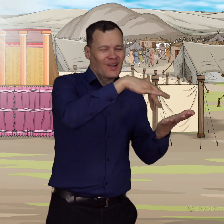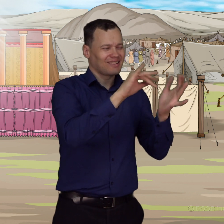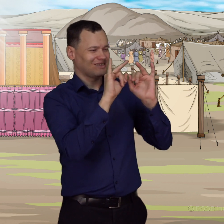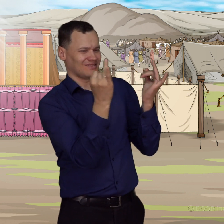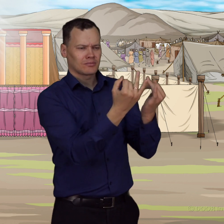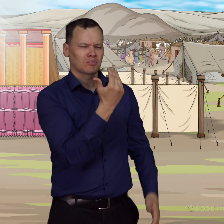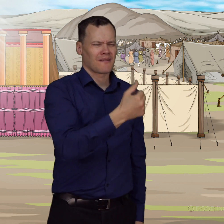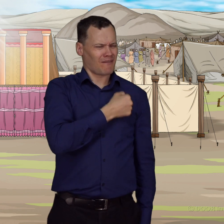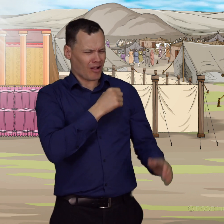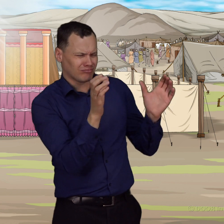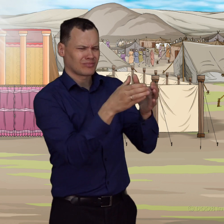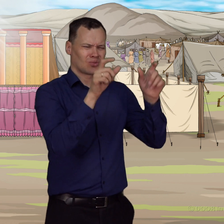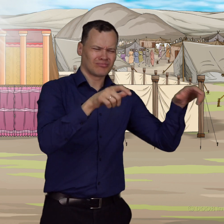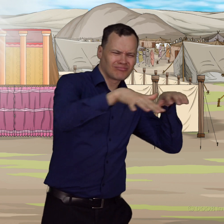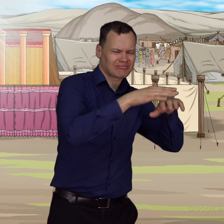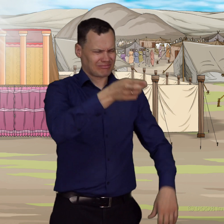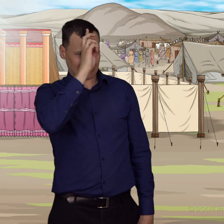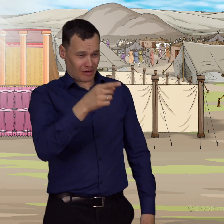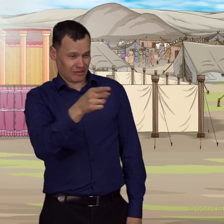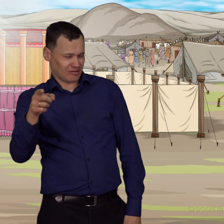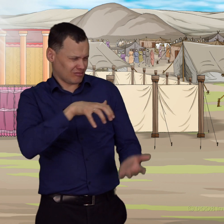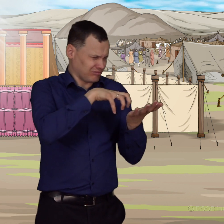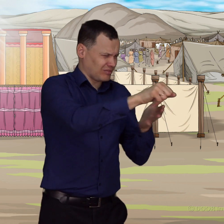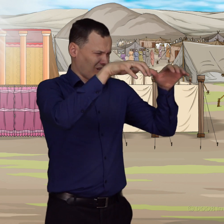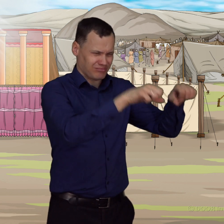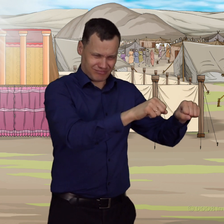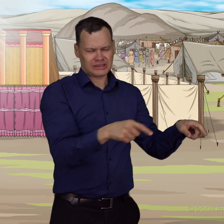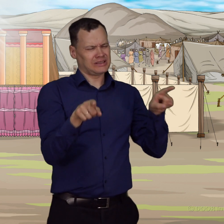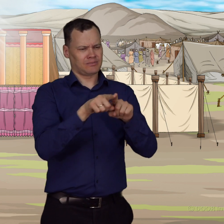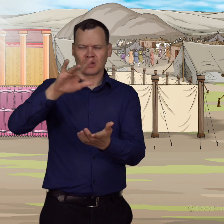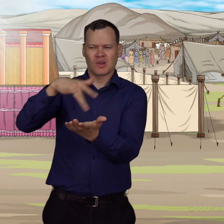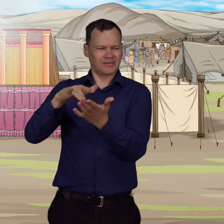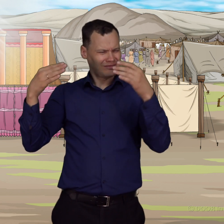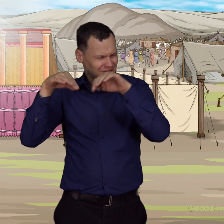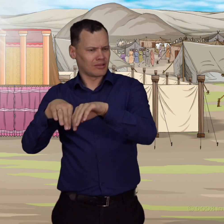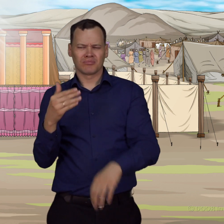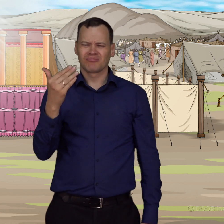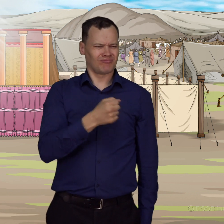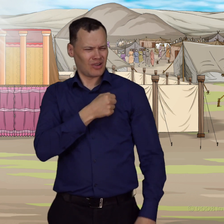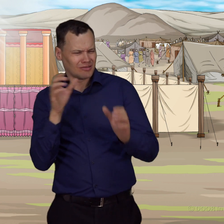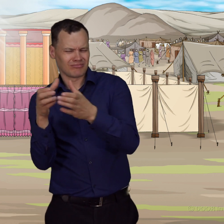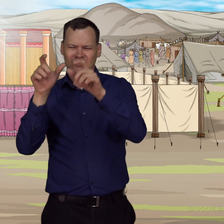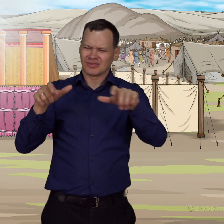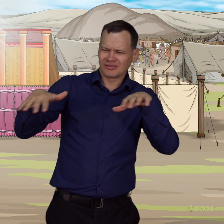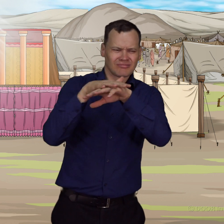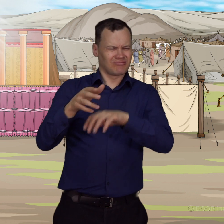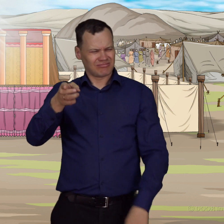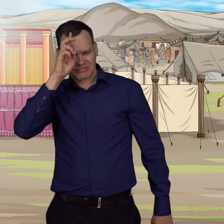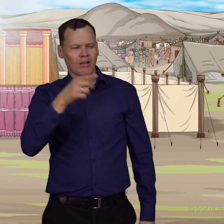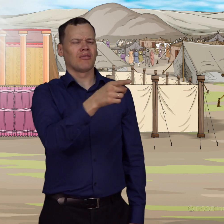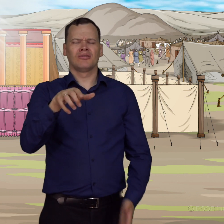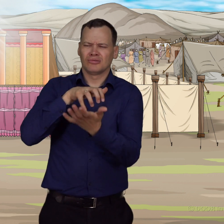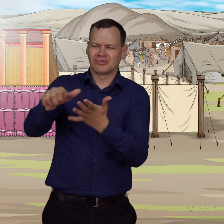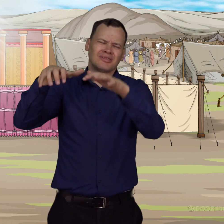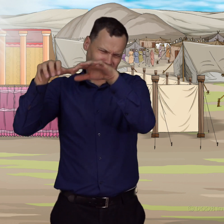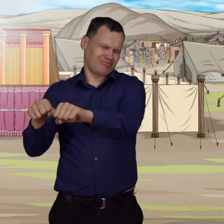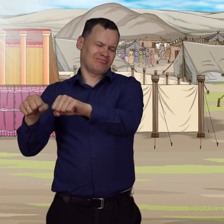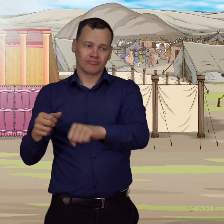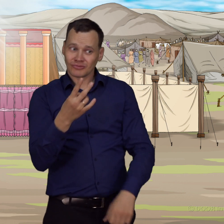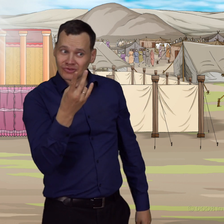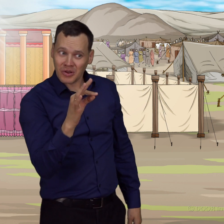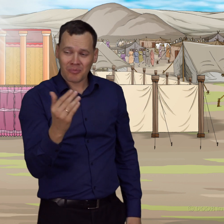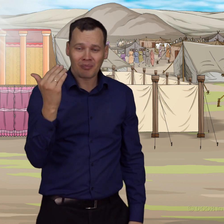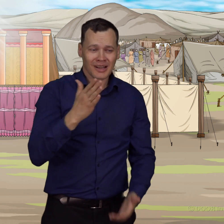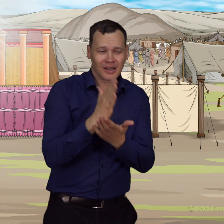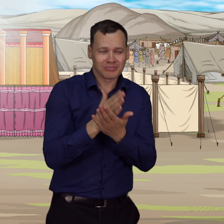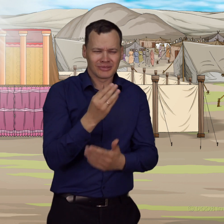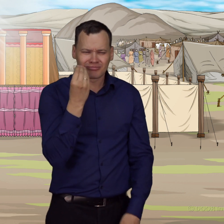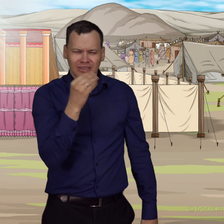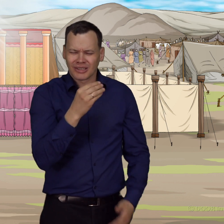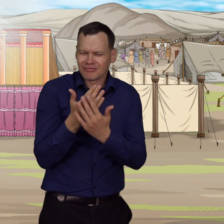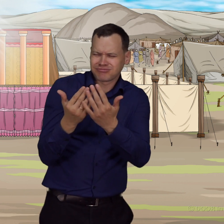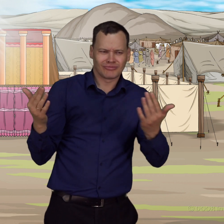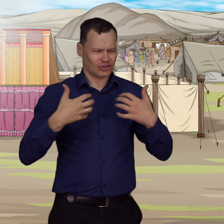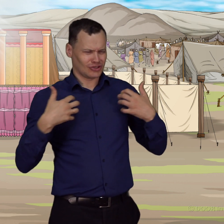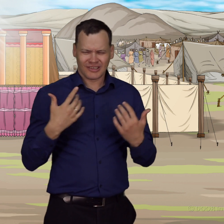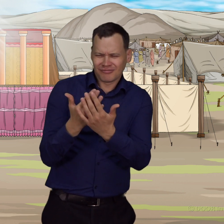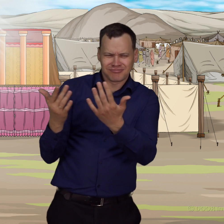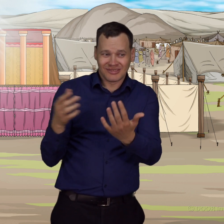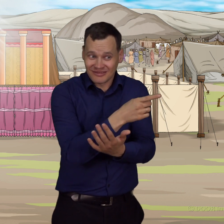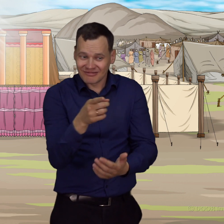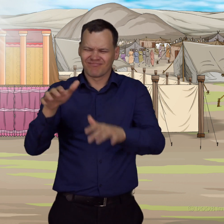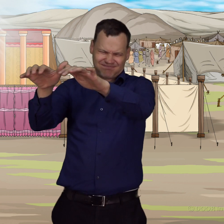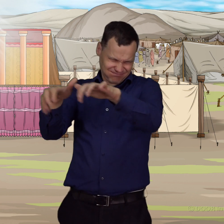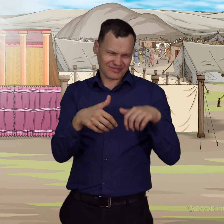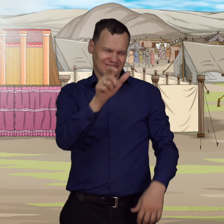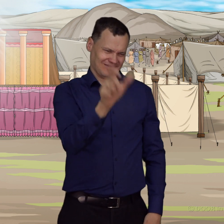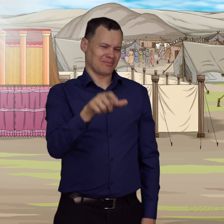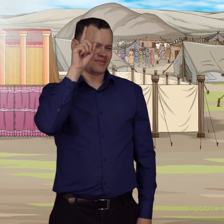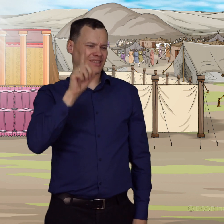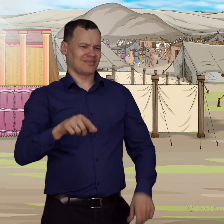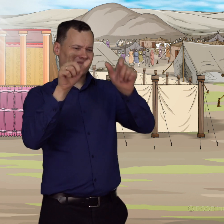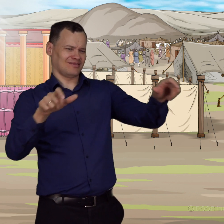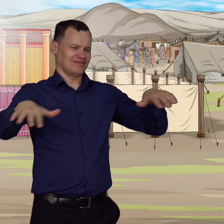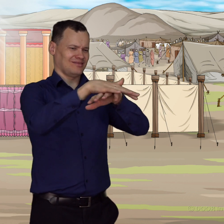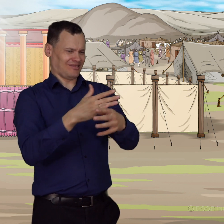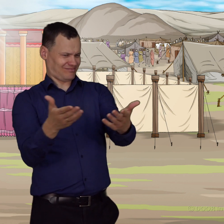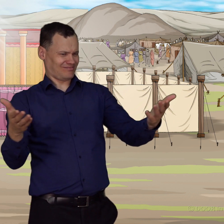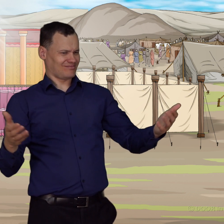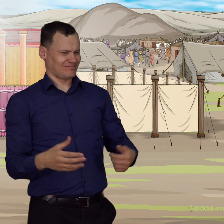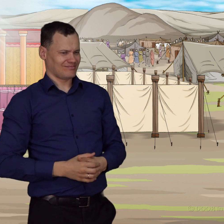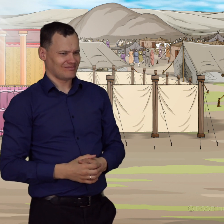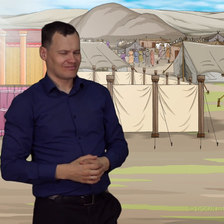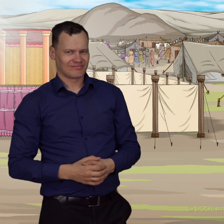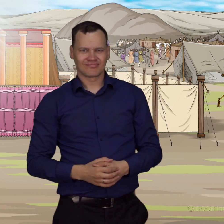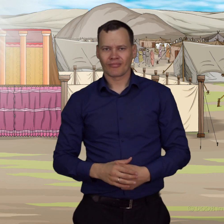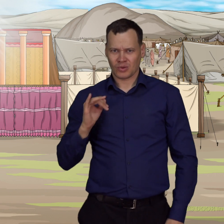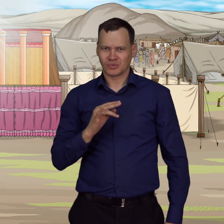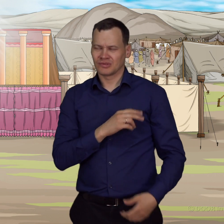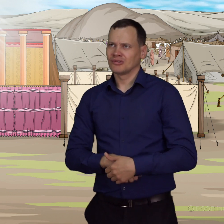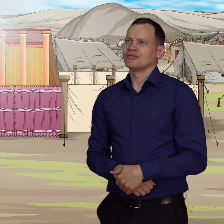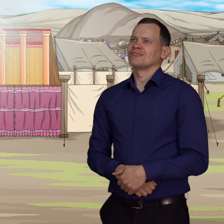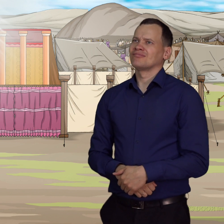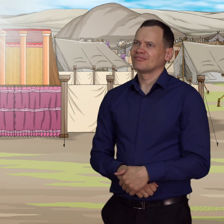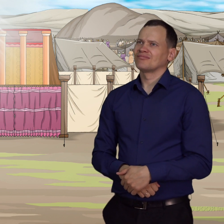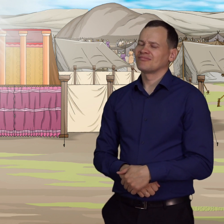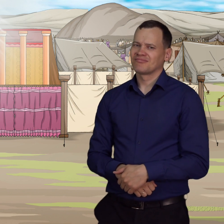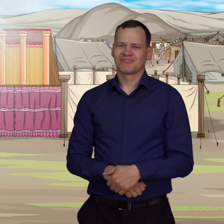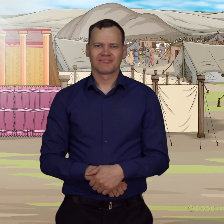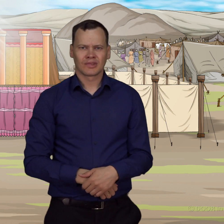And you shall do to Ai and its king as you did to Jericho and its king, except that you may carry off their plunder and livestock for yourselves.